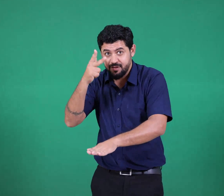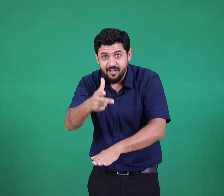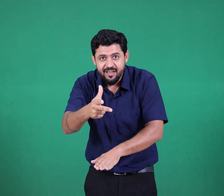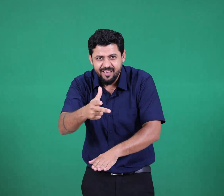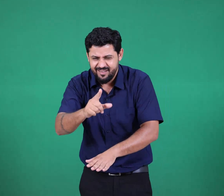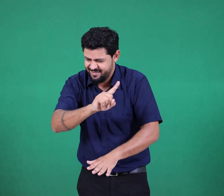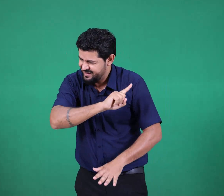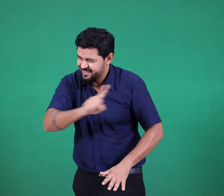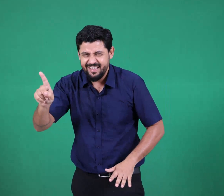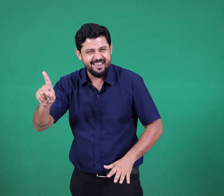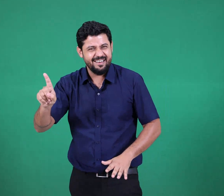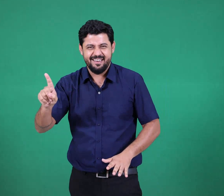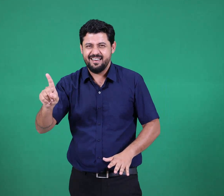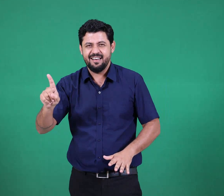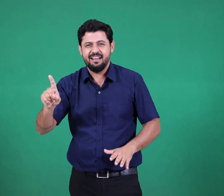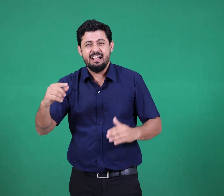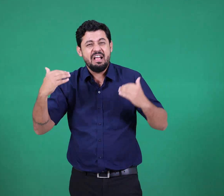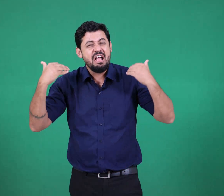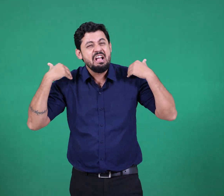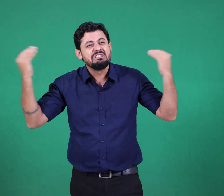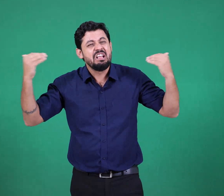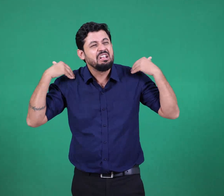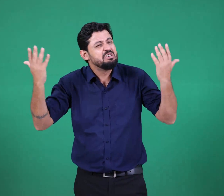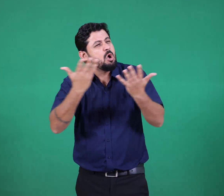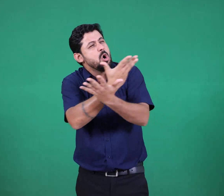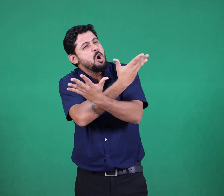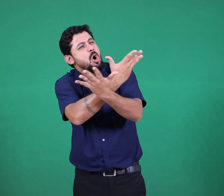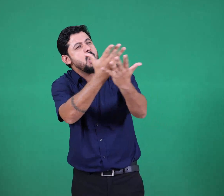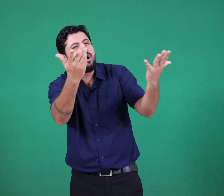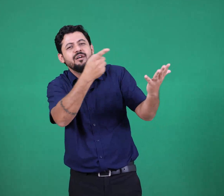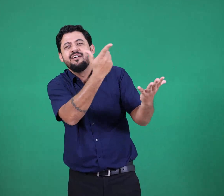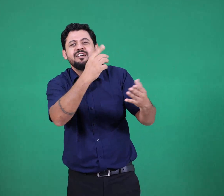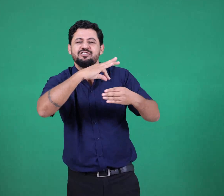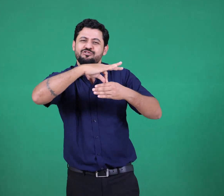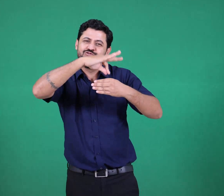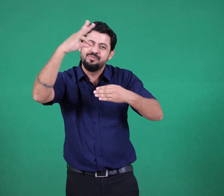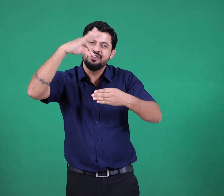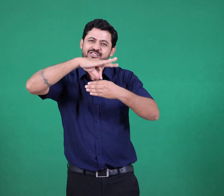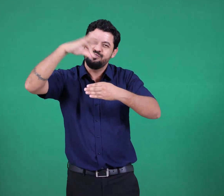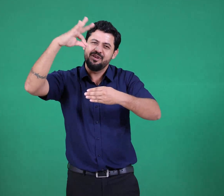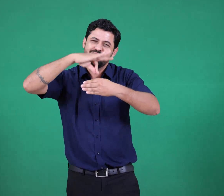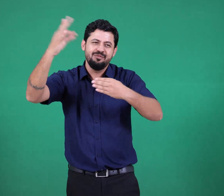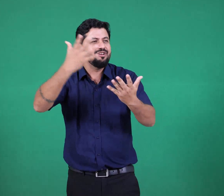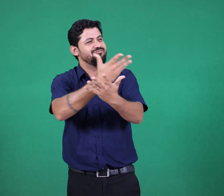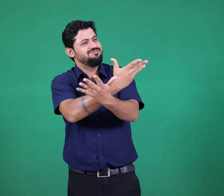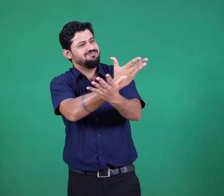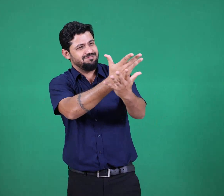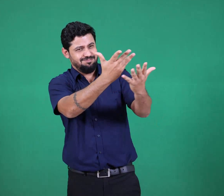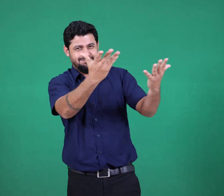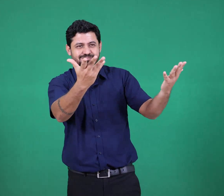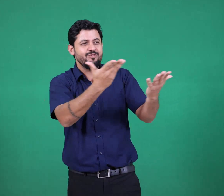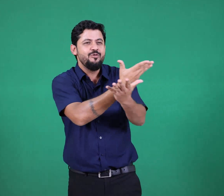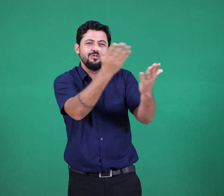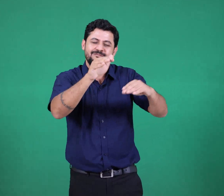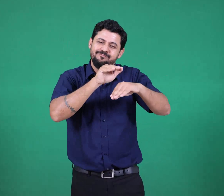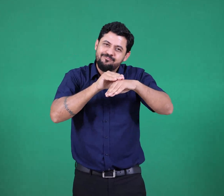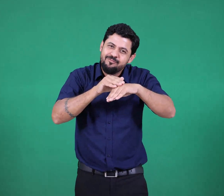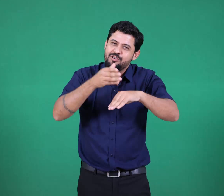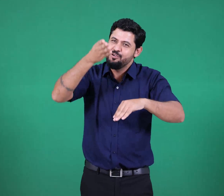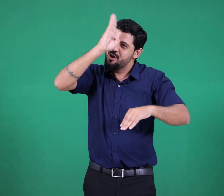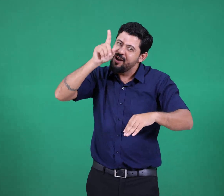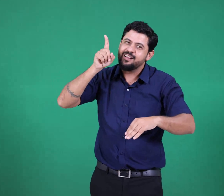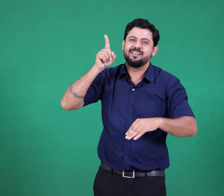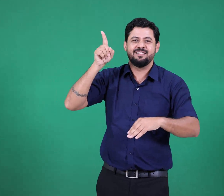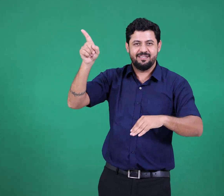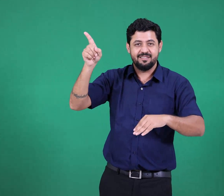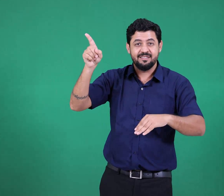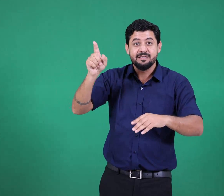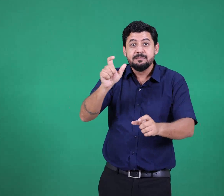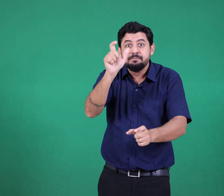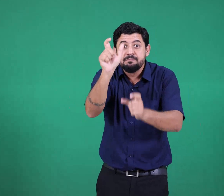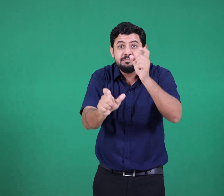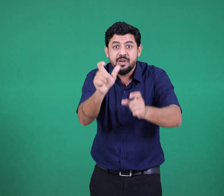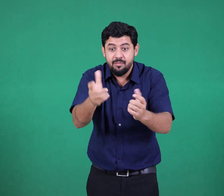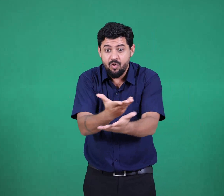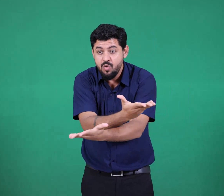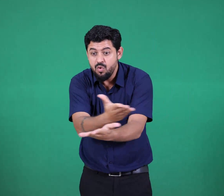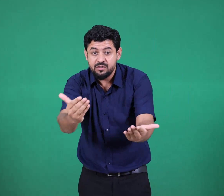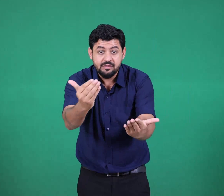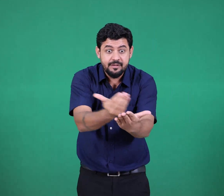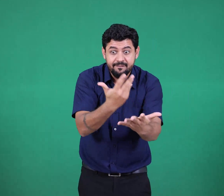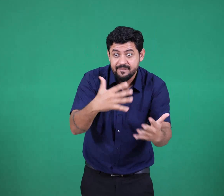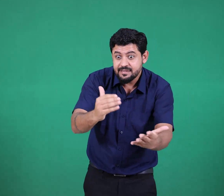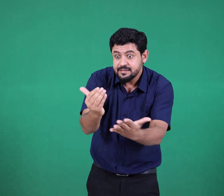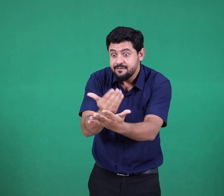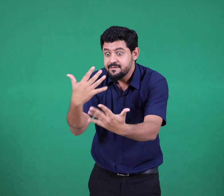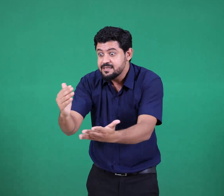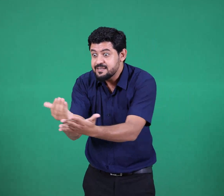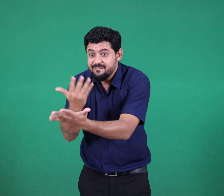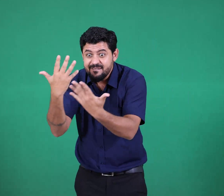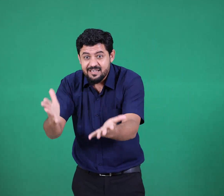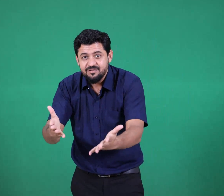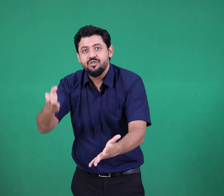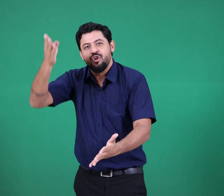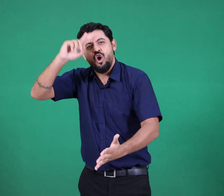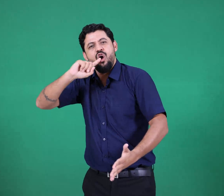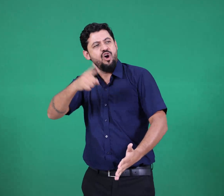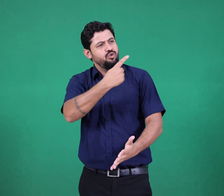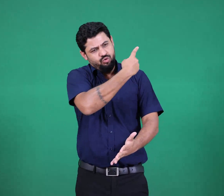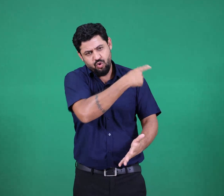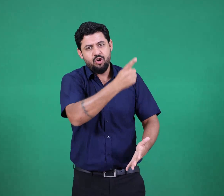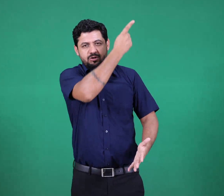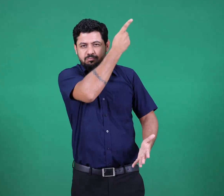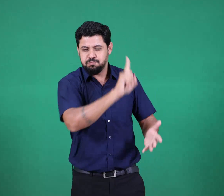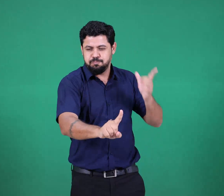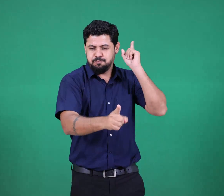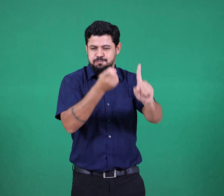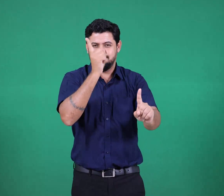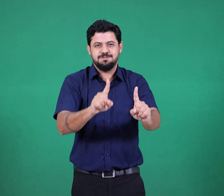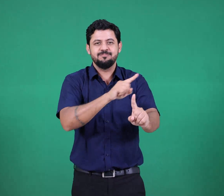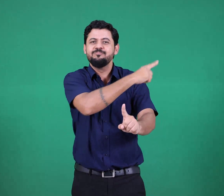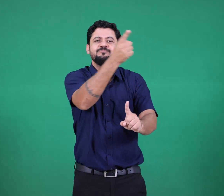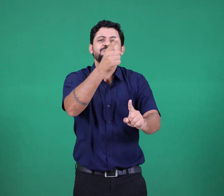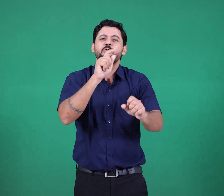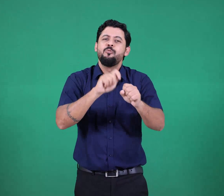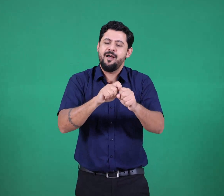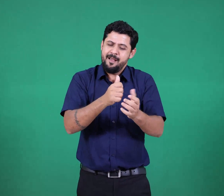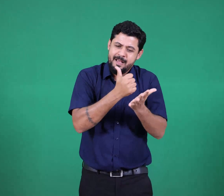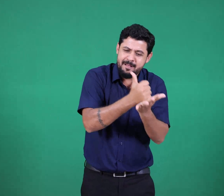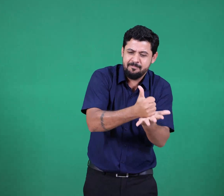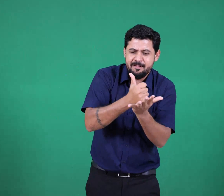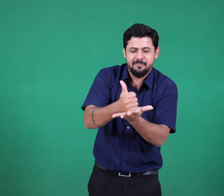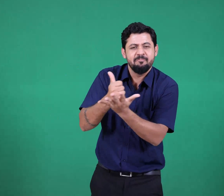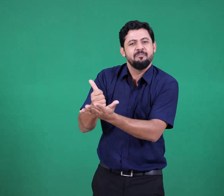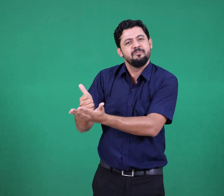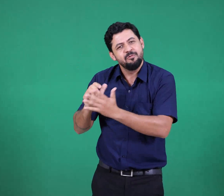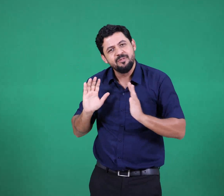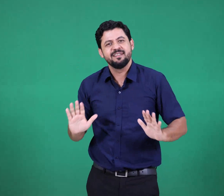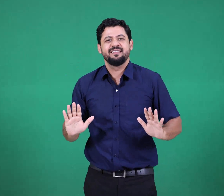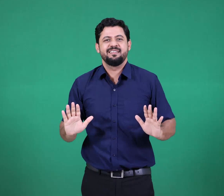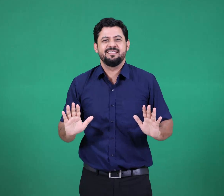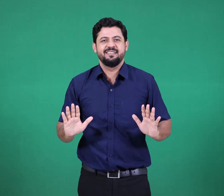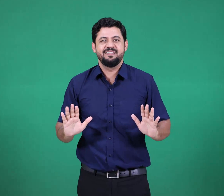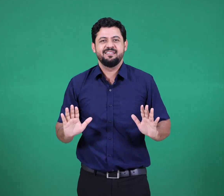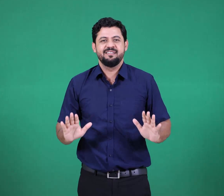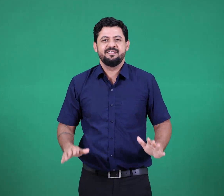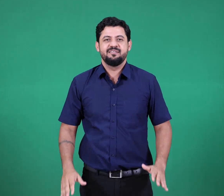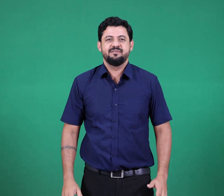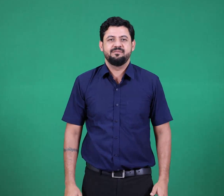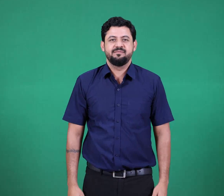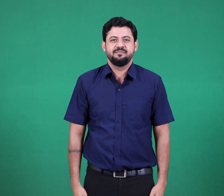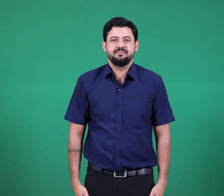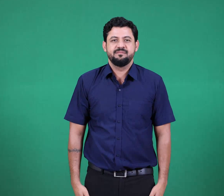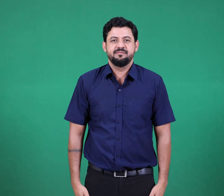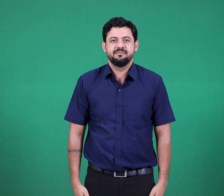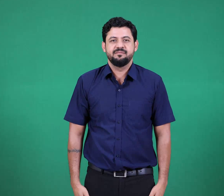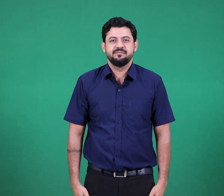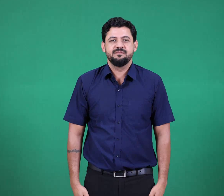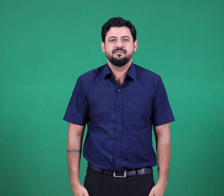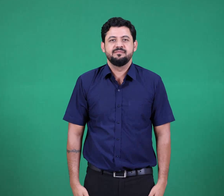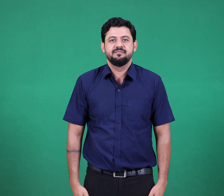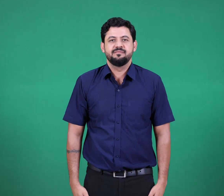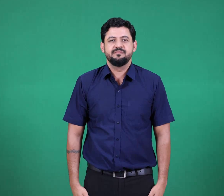Are not the angels ministering spirits sent to serve those who will inherit salvation?